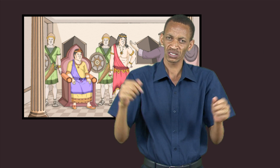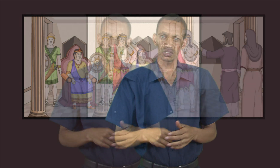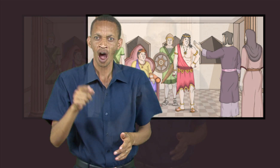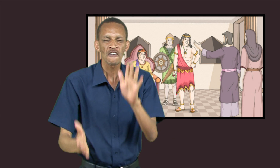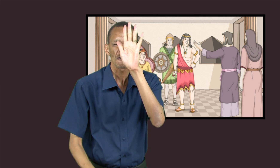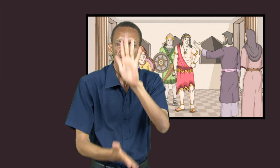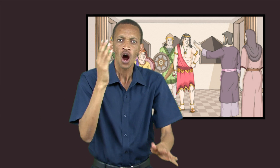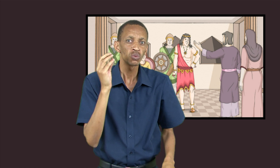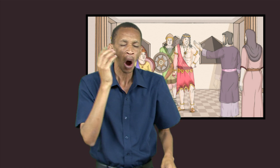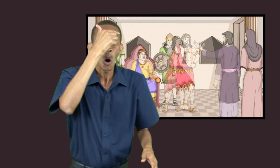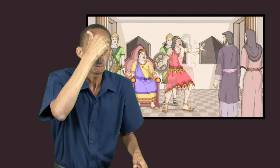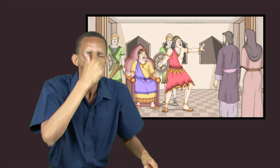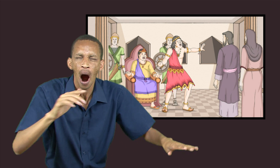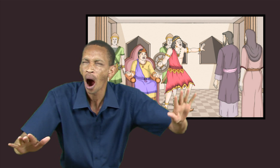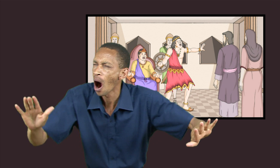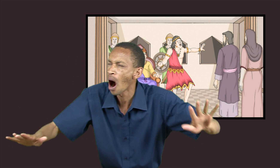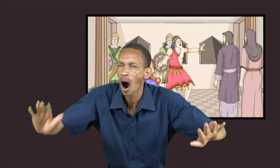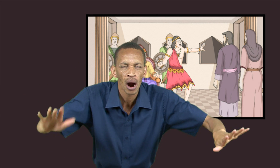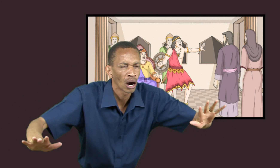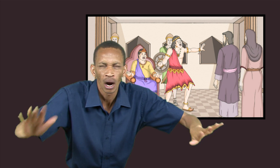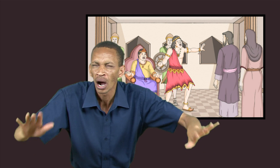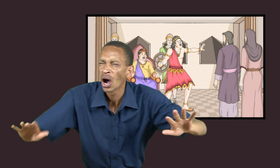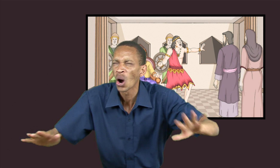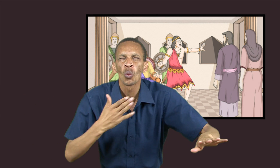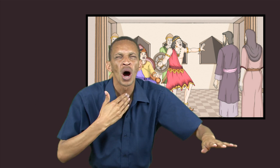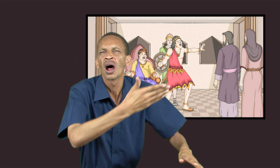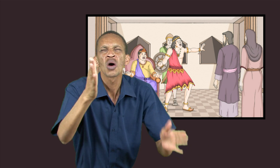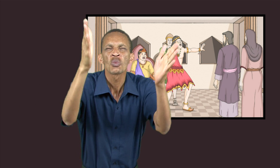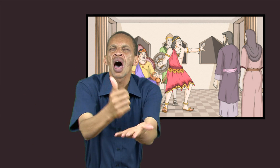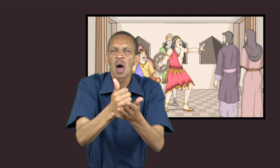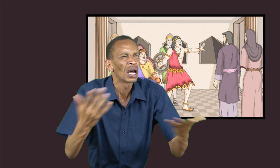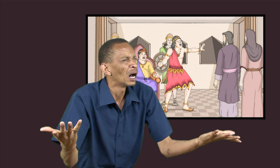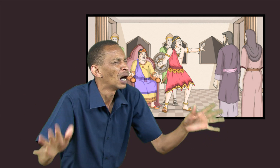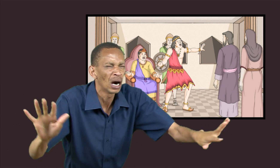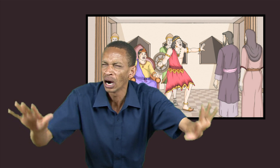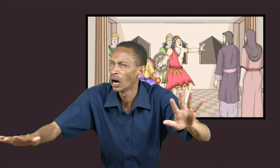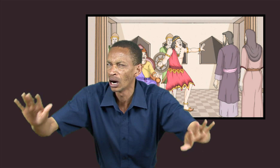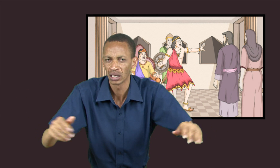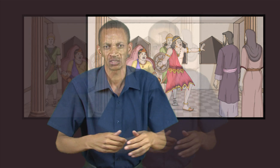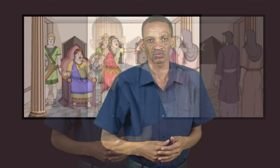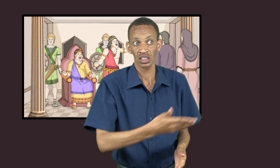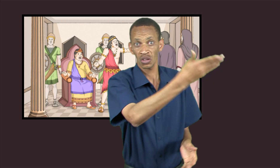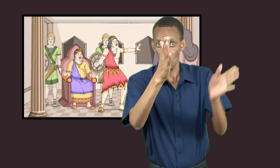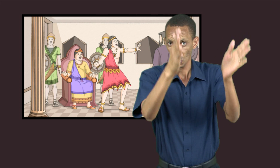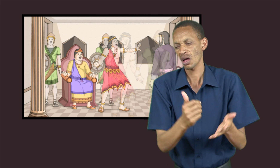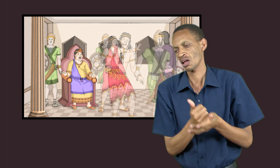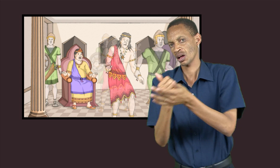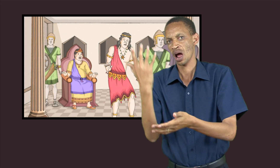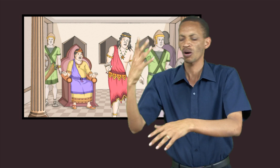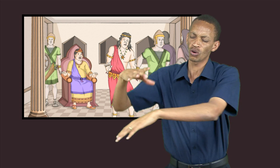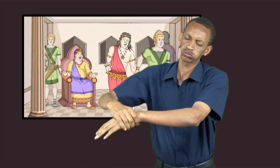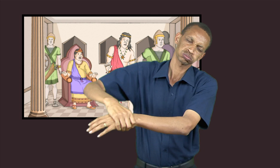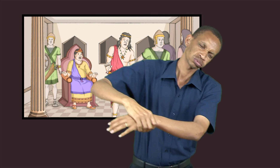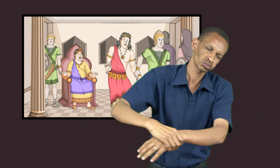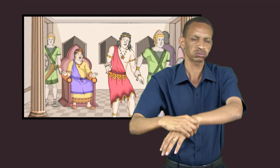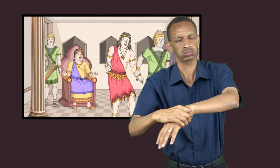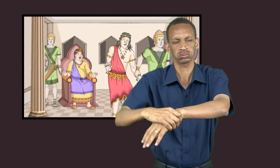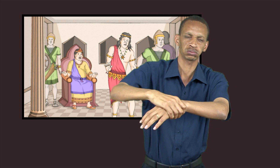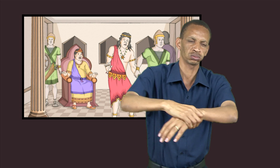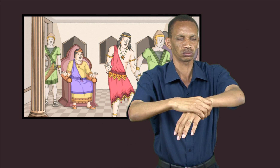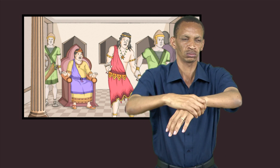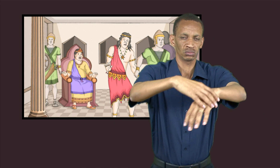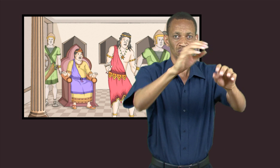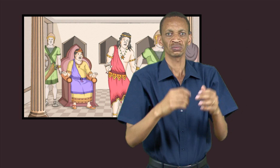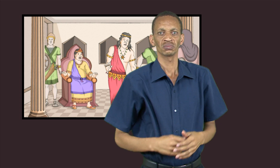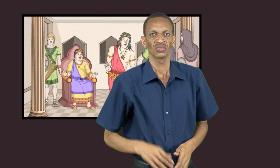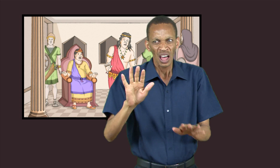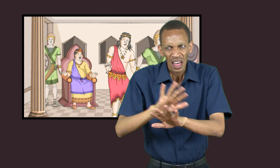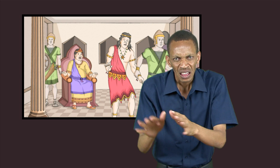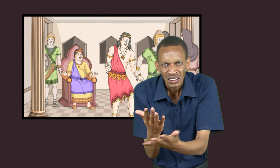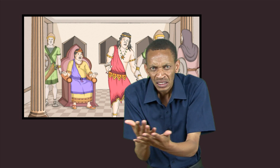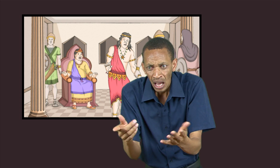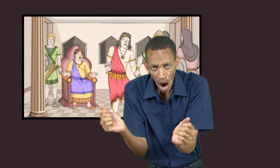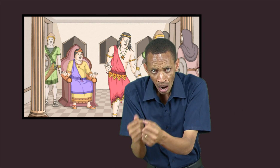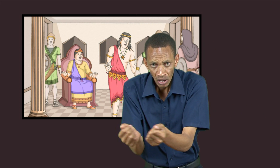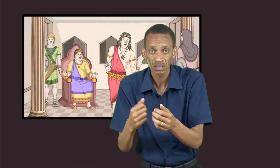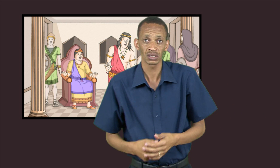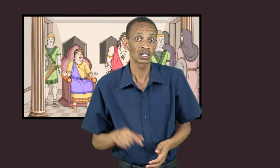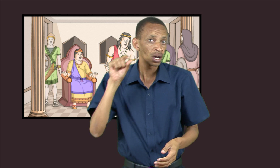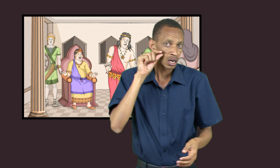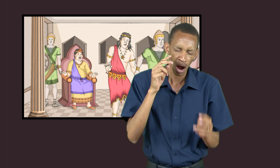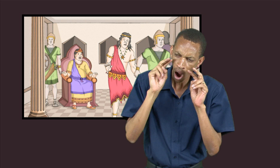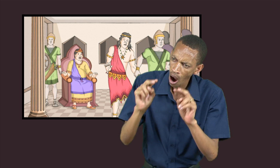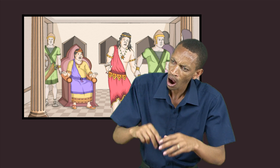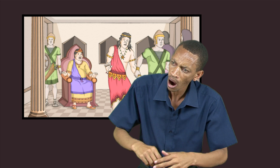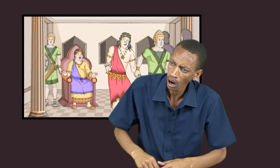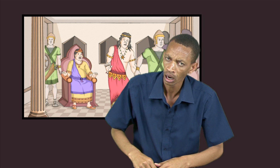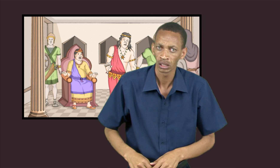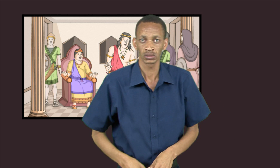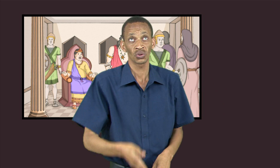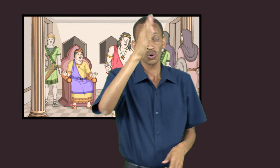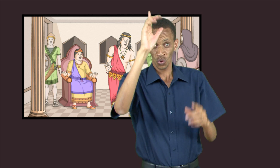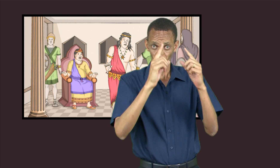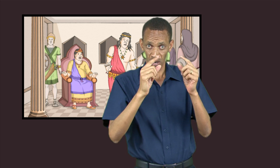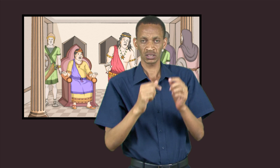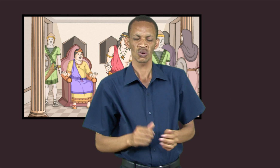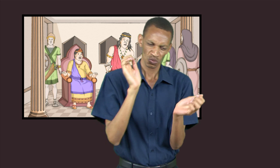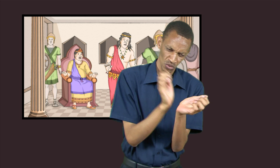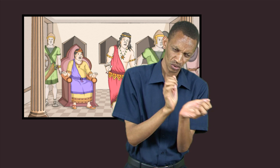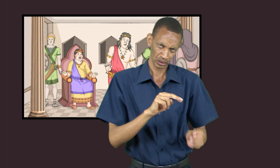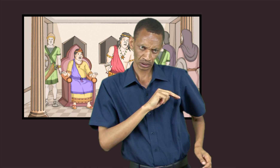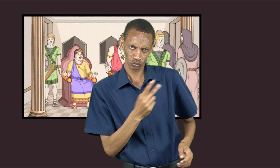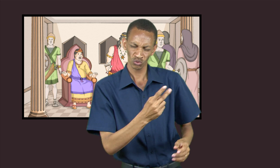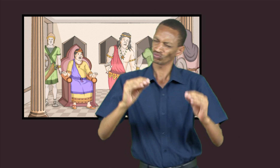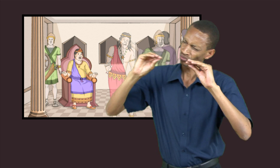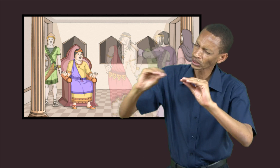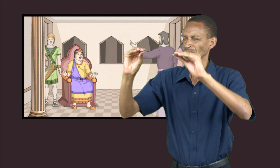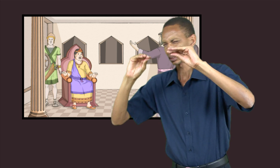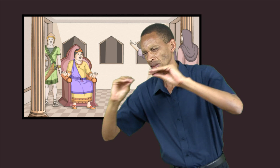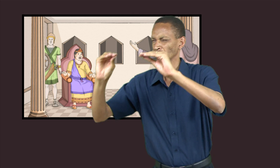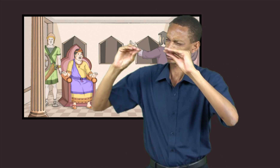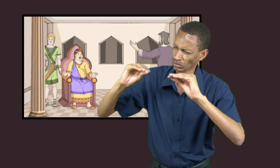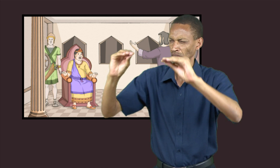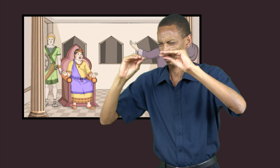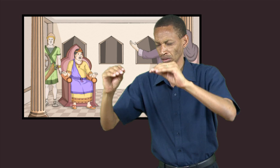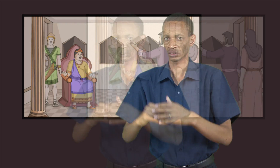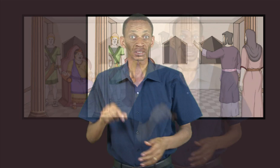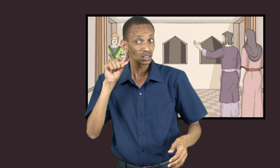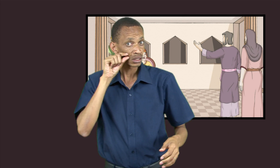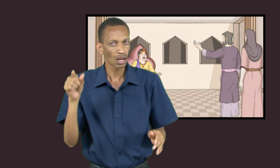Immediately mist and darkness came over him, and he groped about, seeking someone to lead him by the hand.